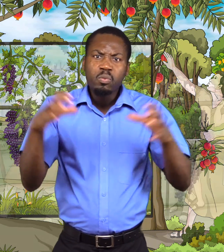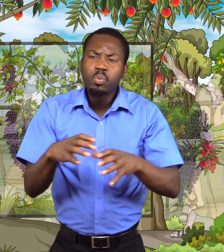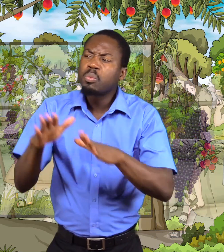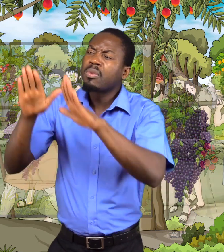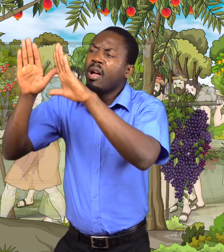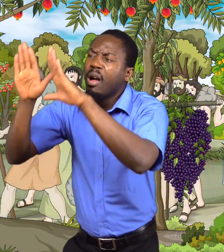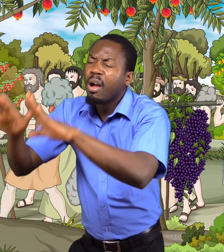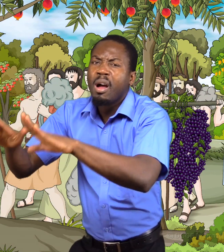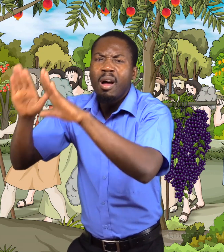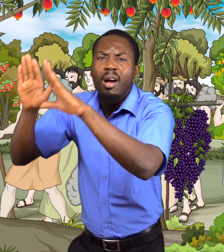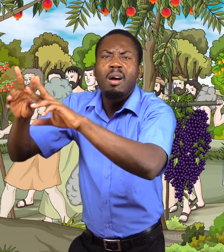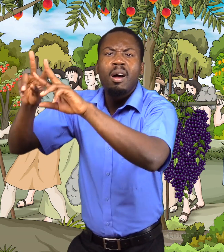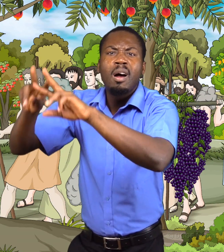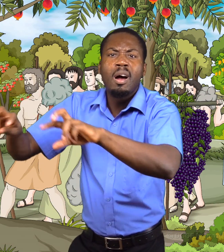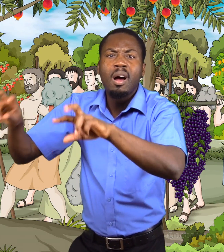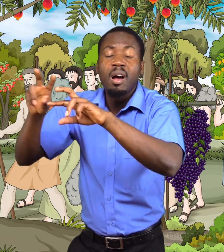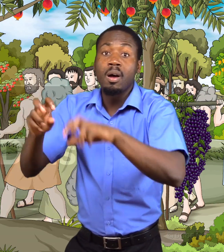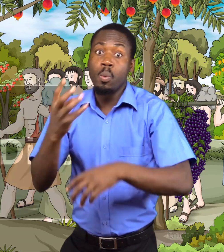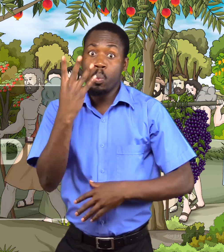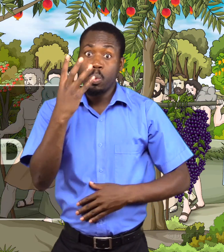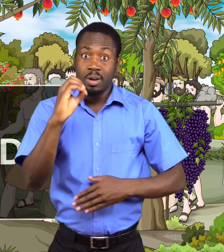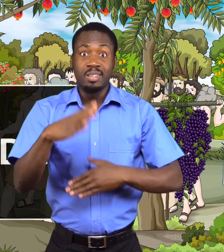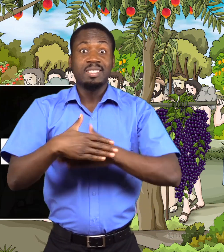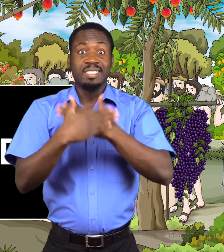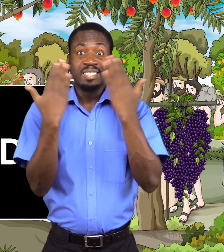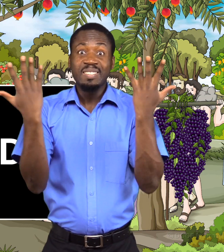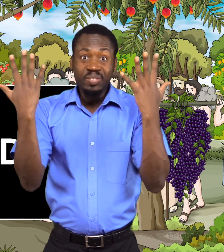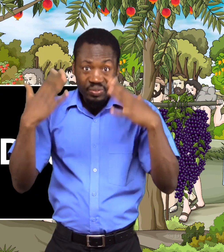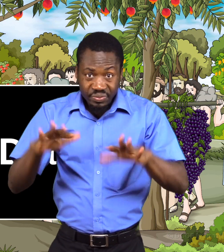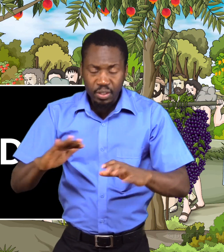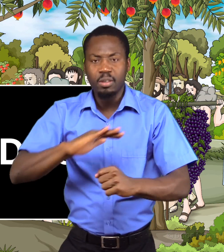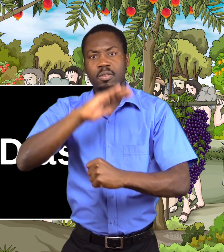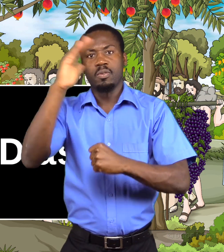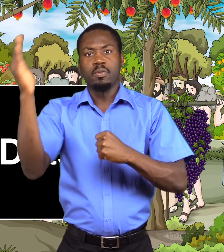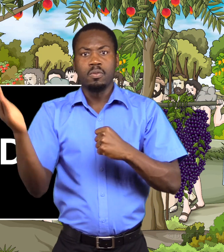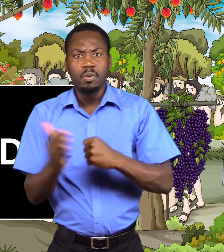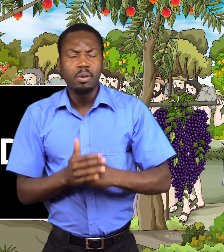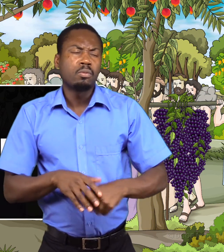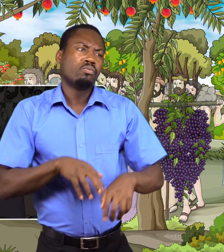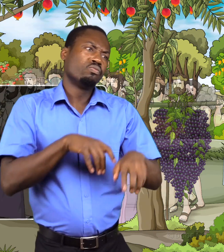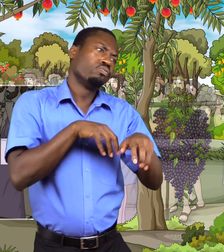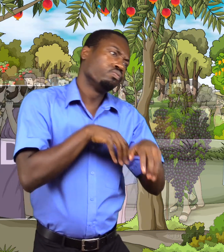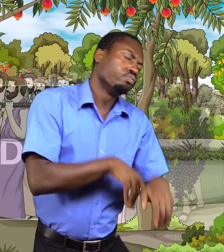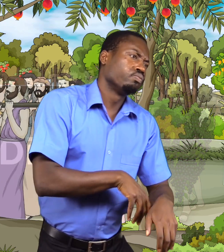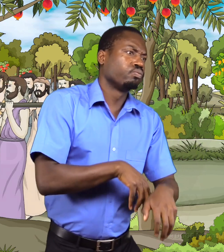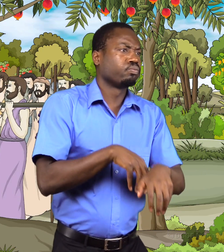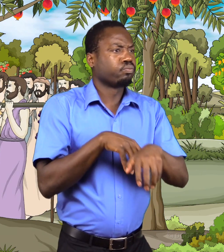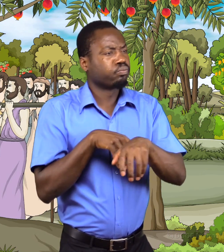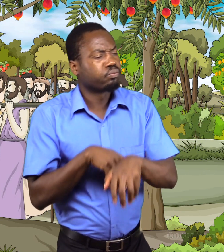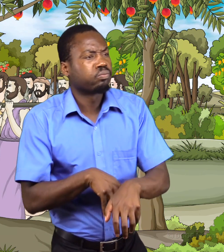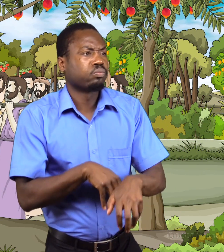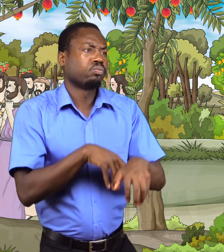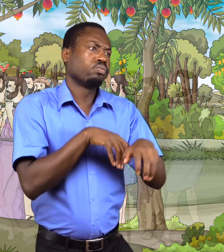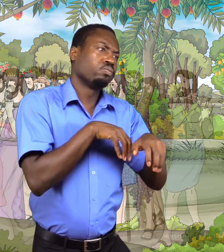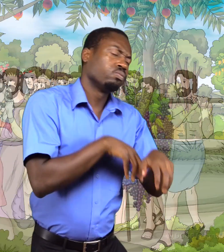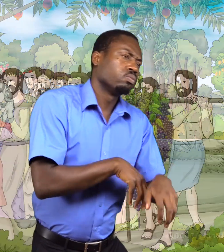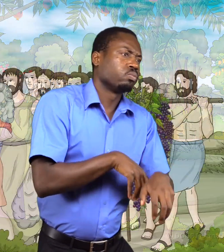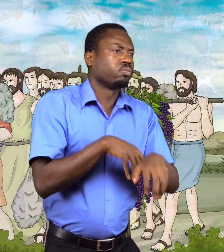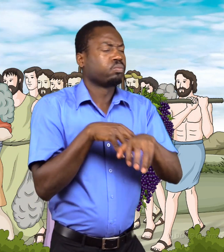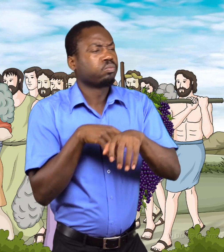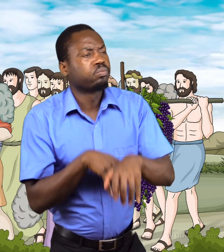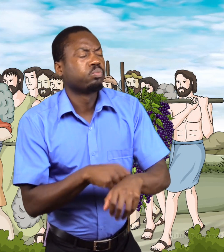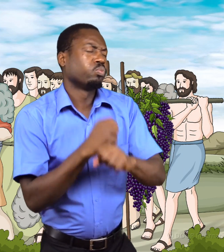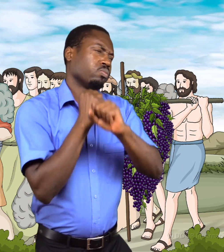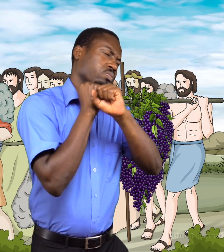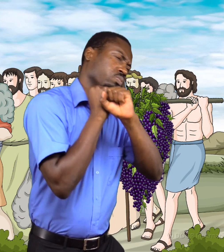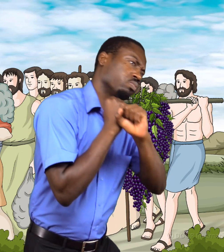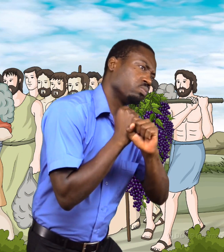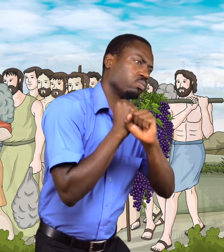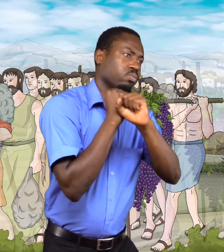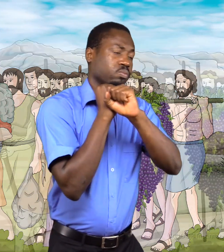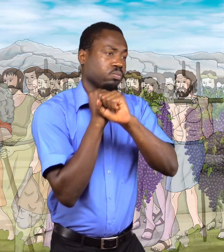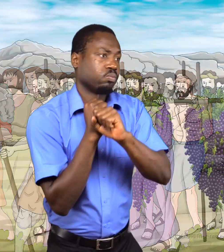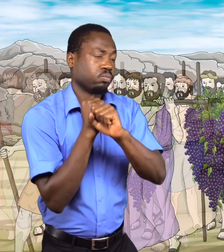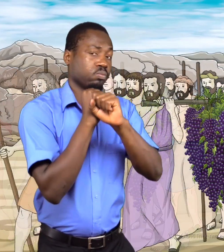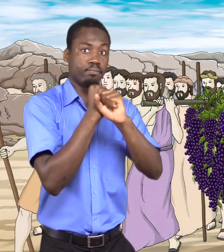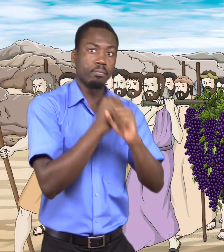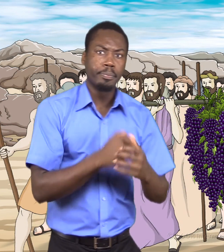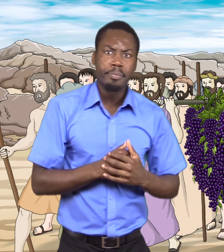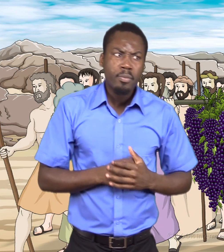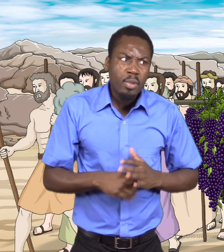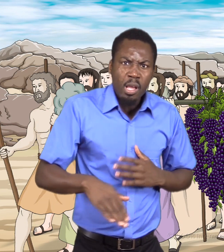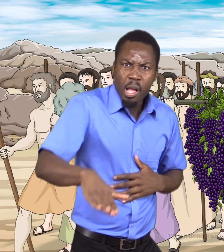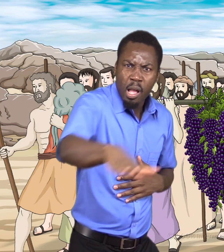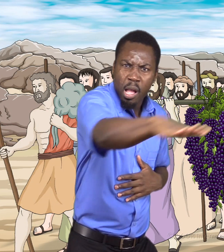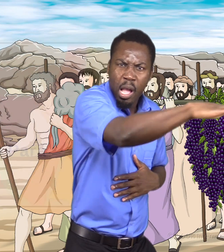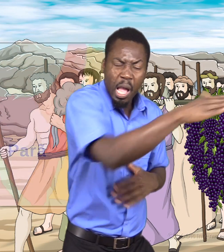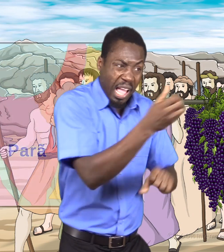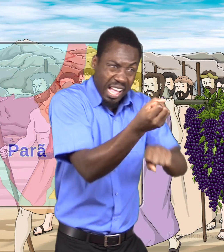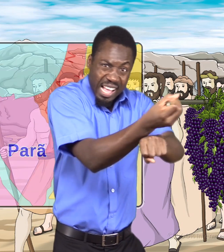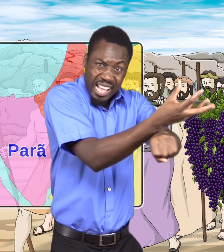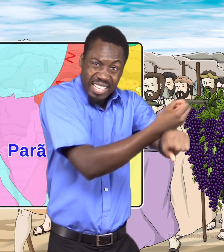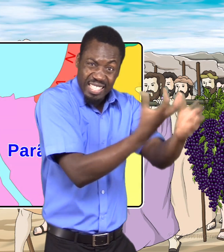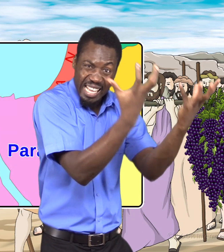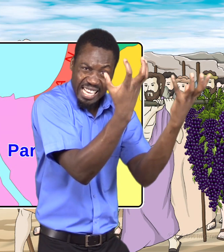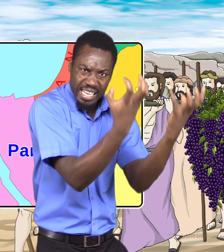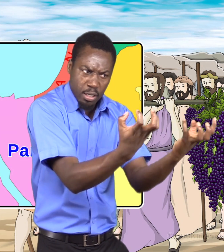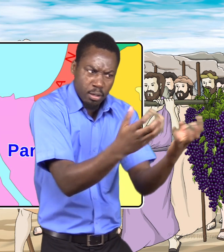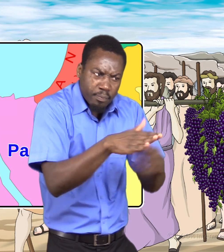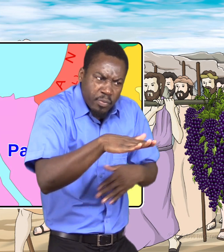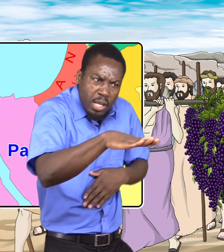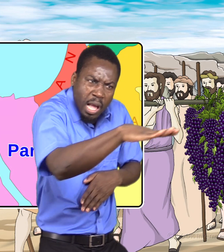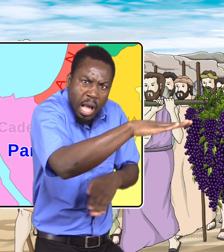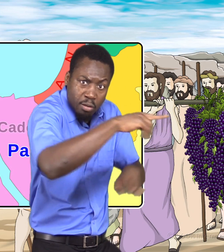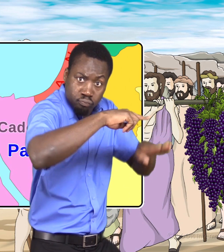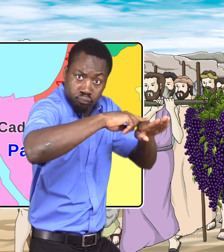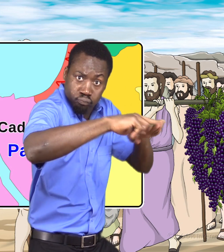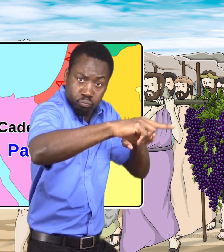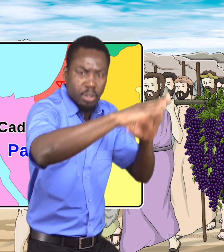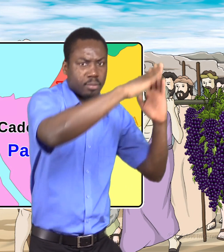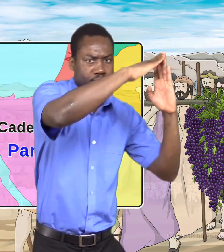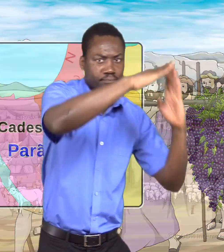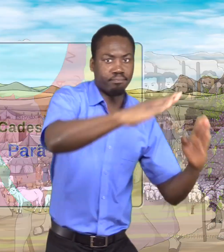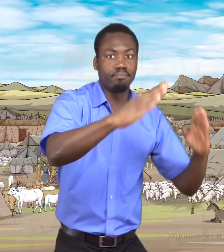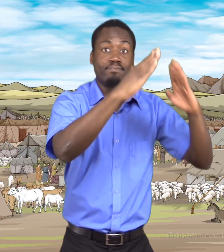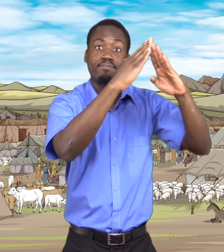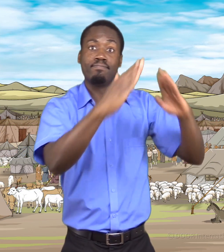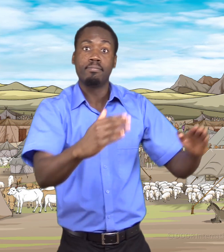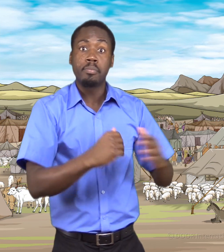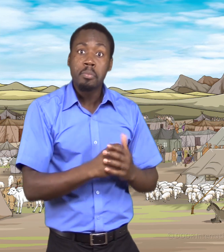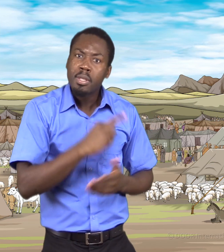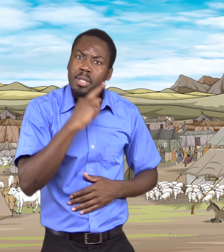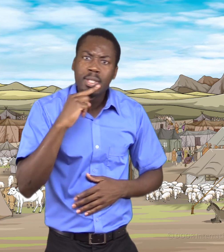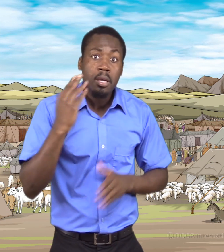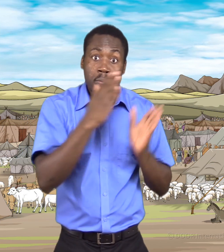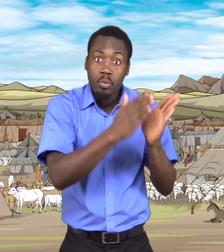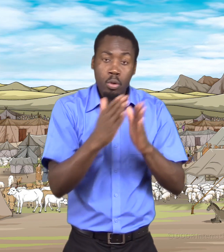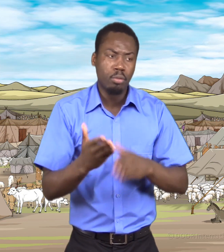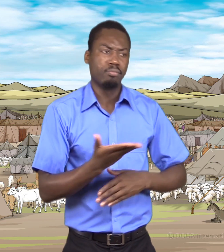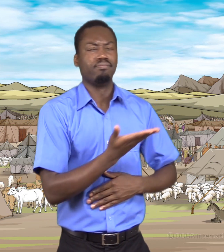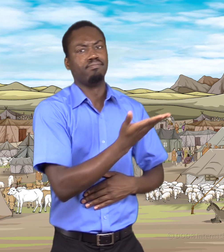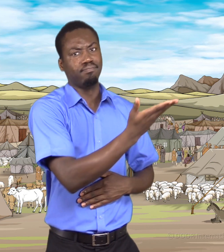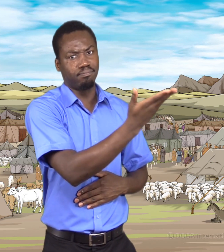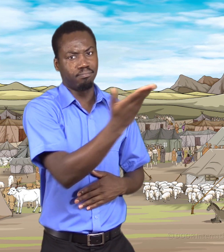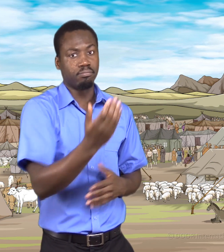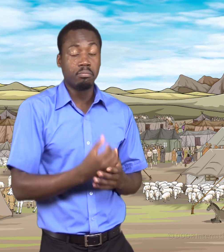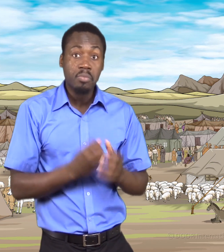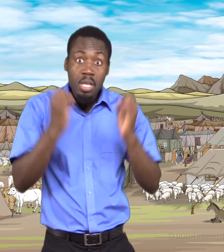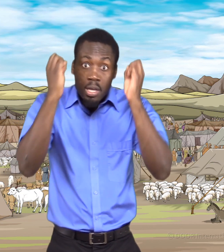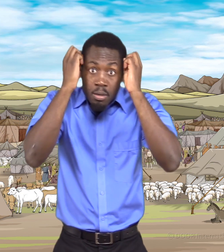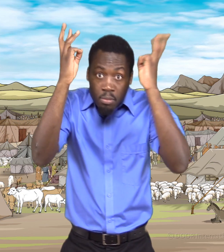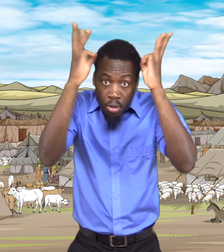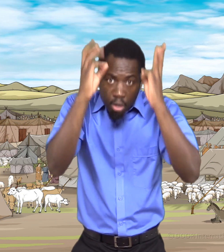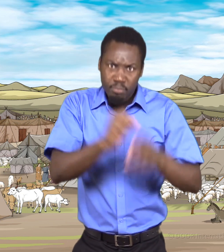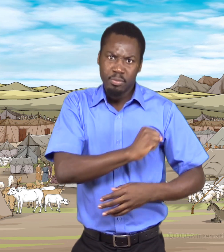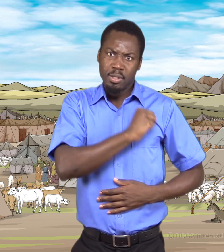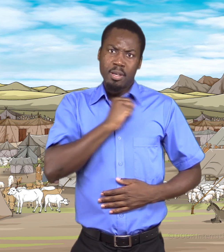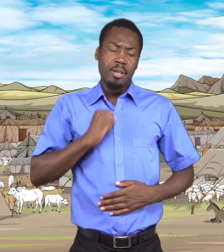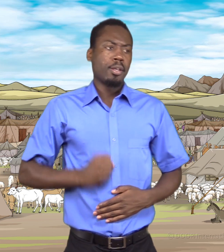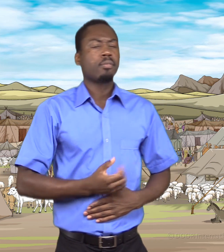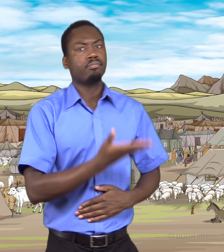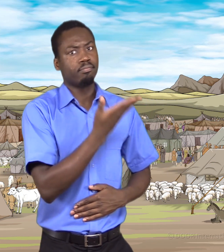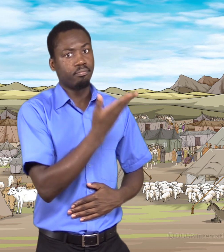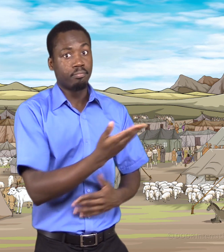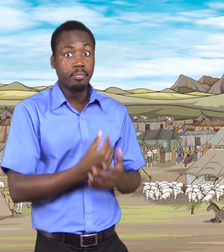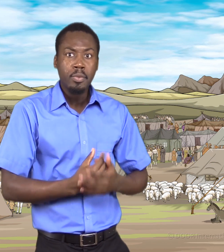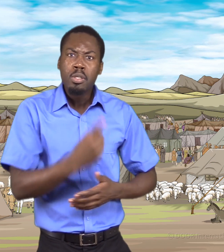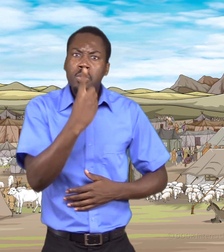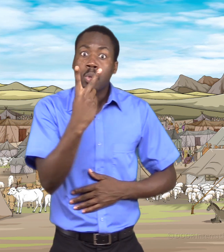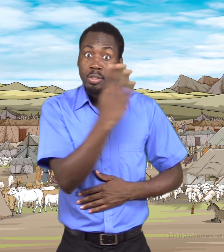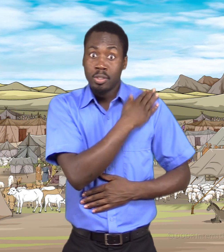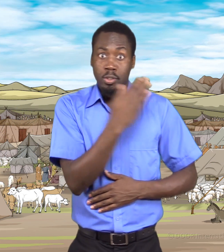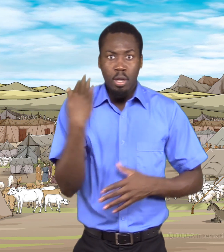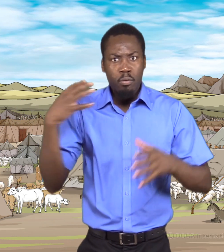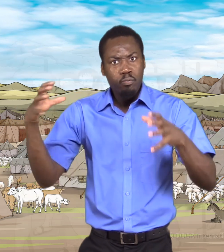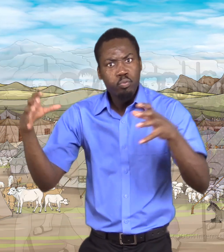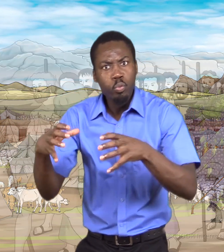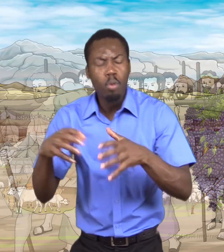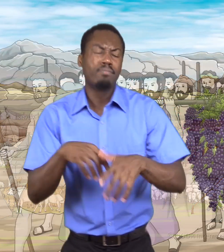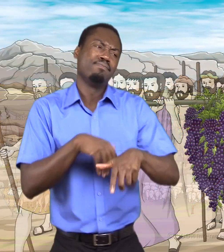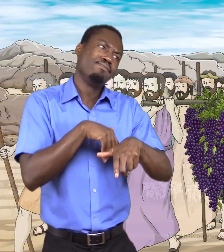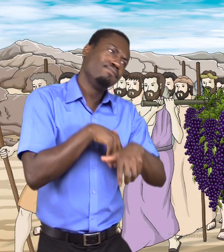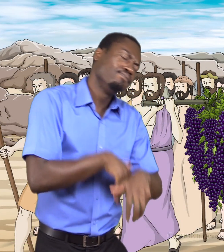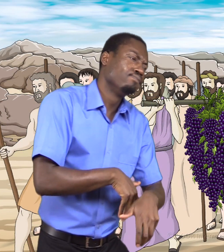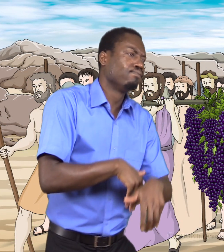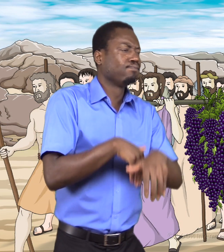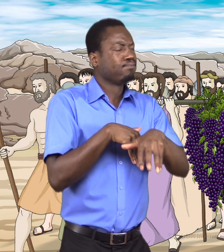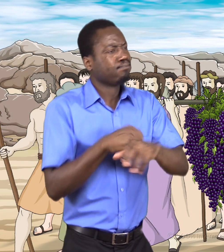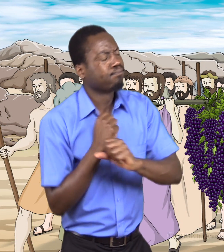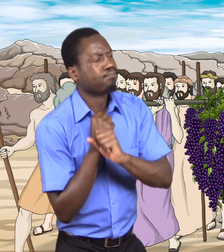After forty days the men returned from spying out the land, and they went back to Moses, Aaron, and the whole congregation of Israel in the Wilderness of Paran at Kadesh.